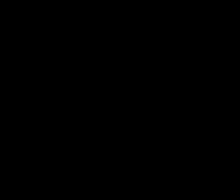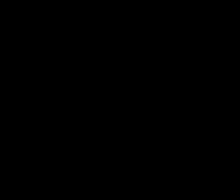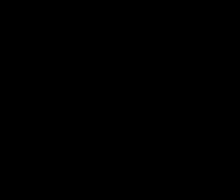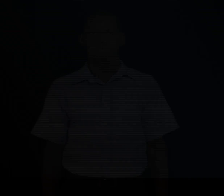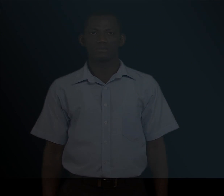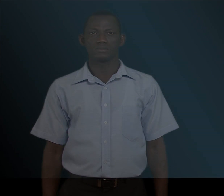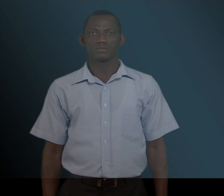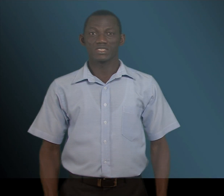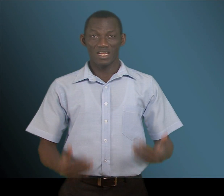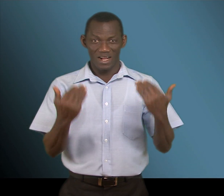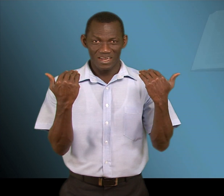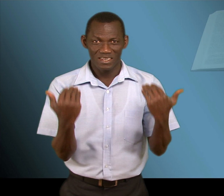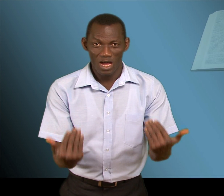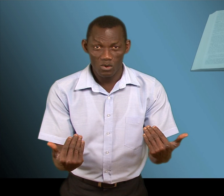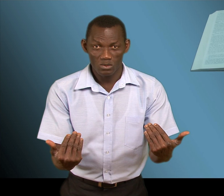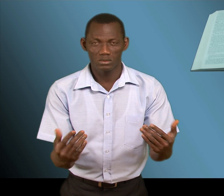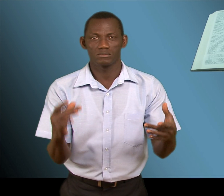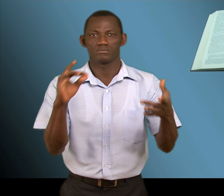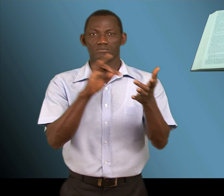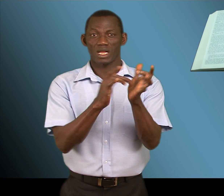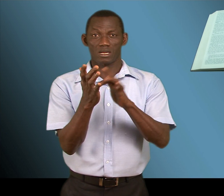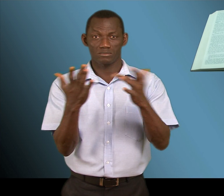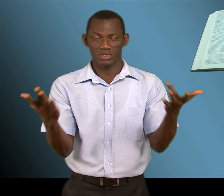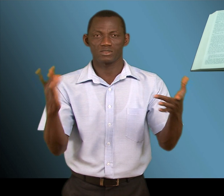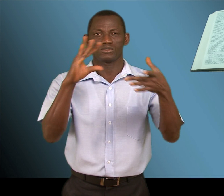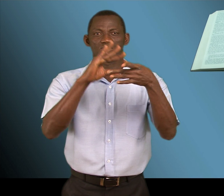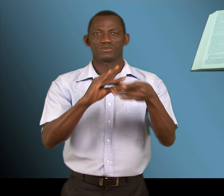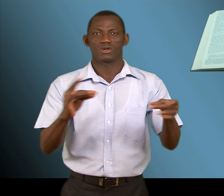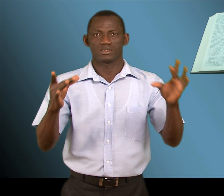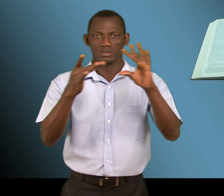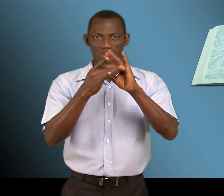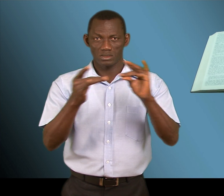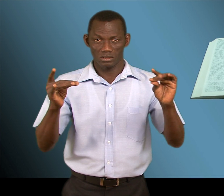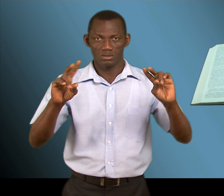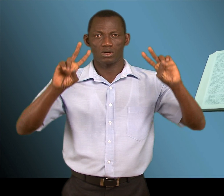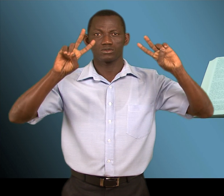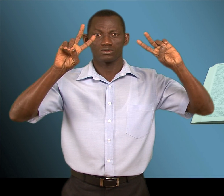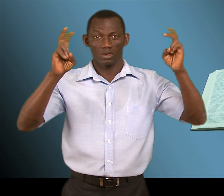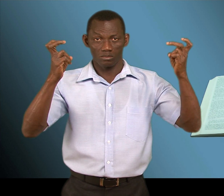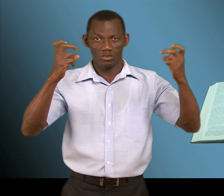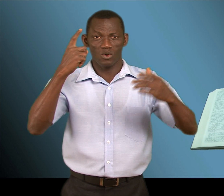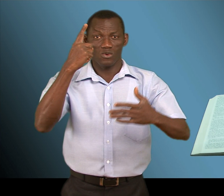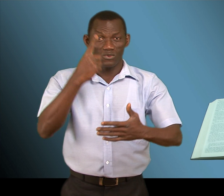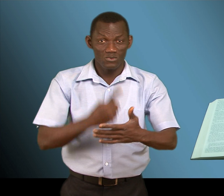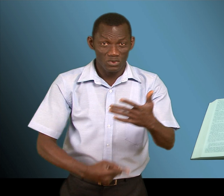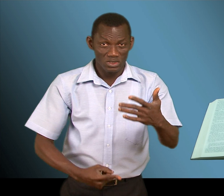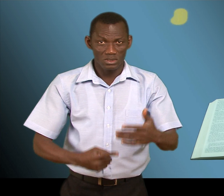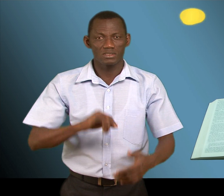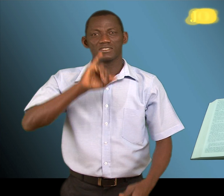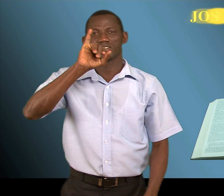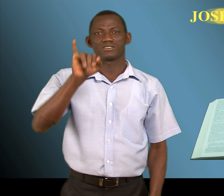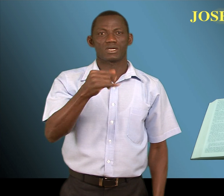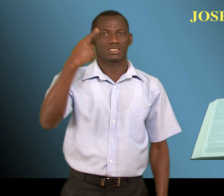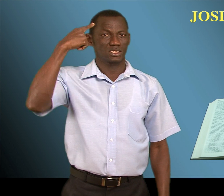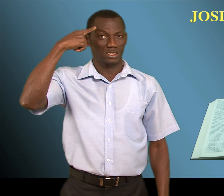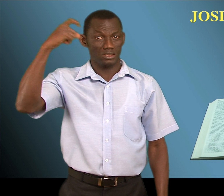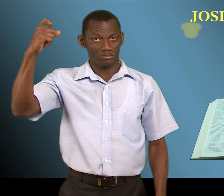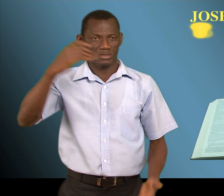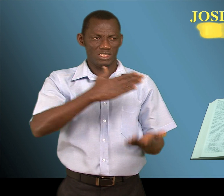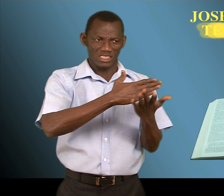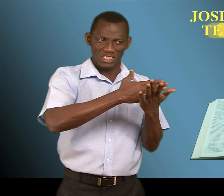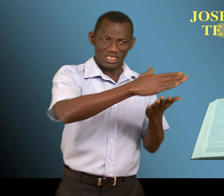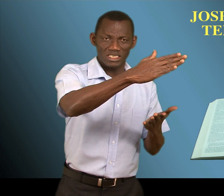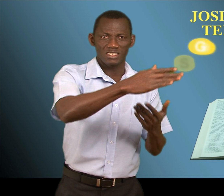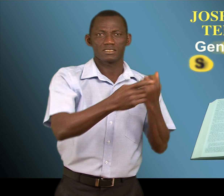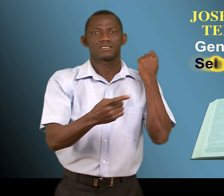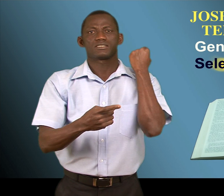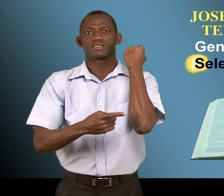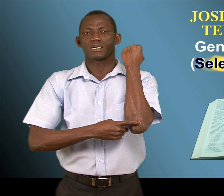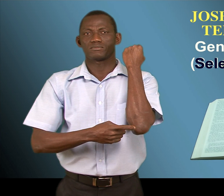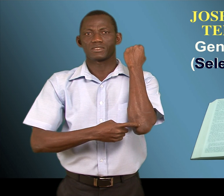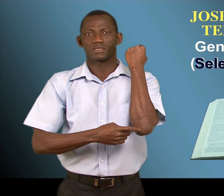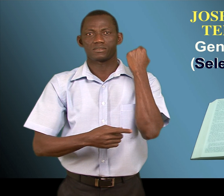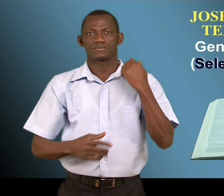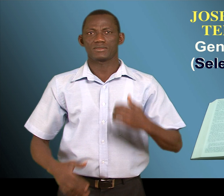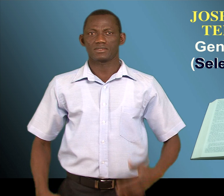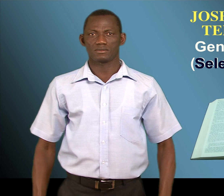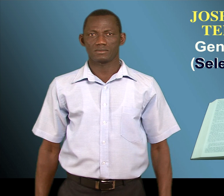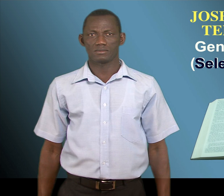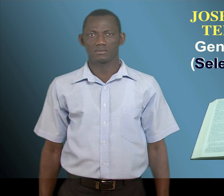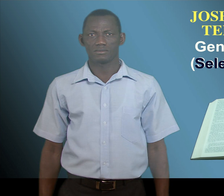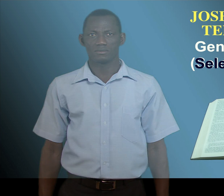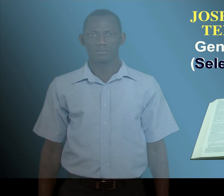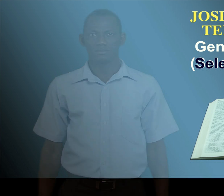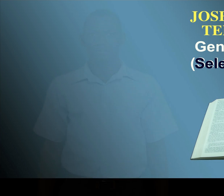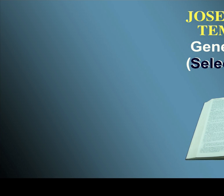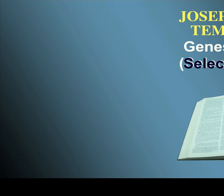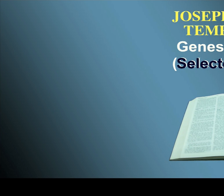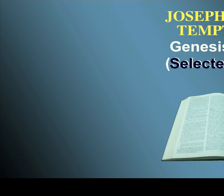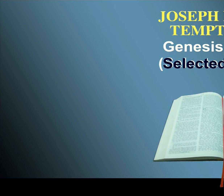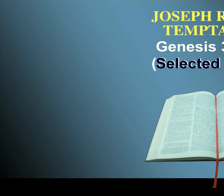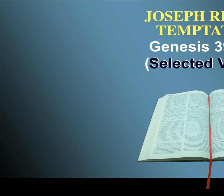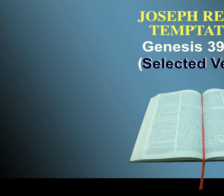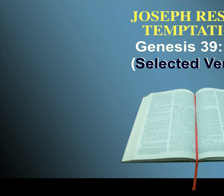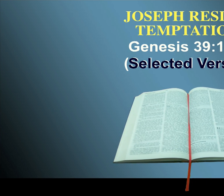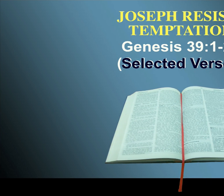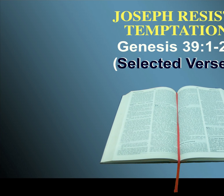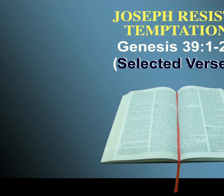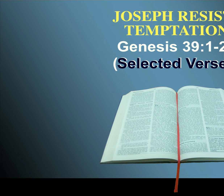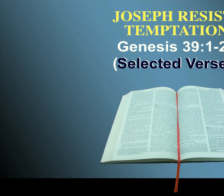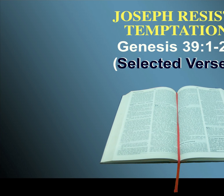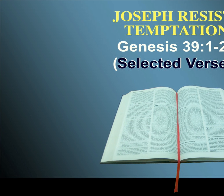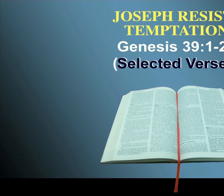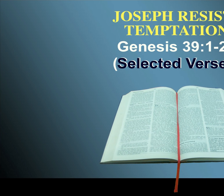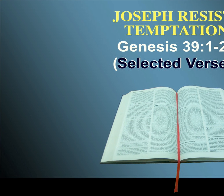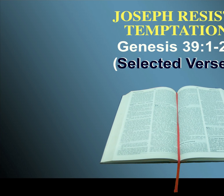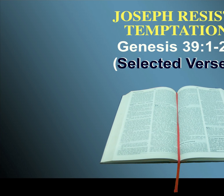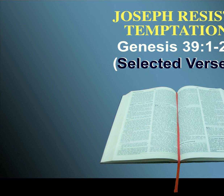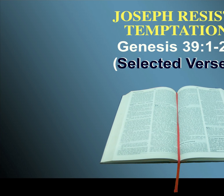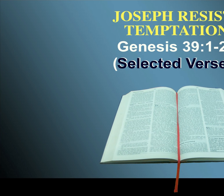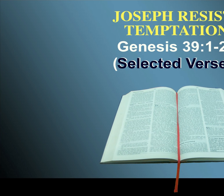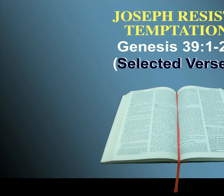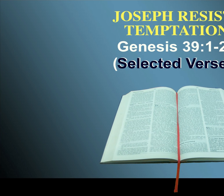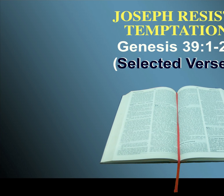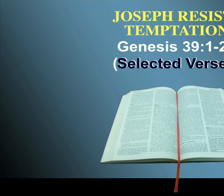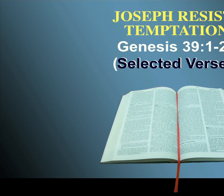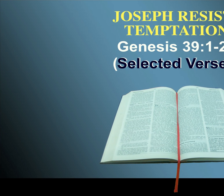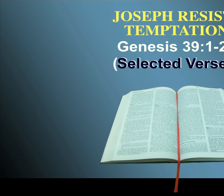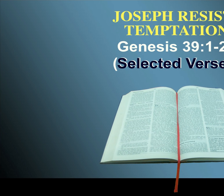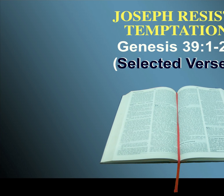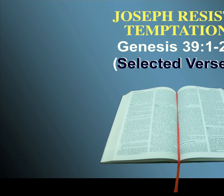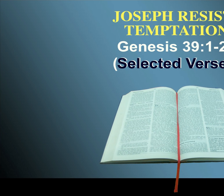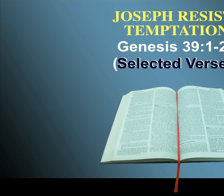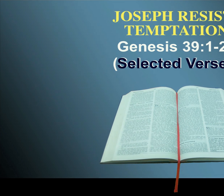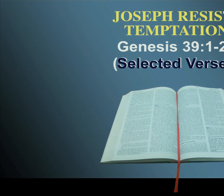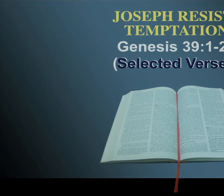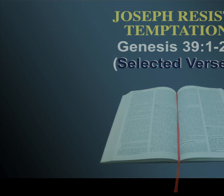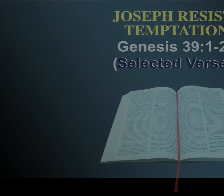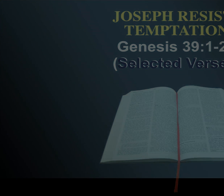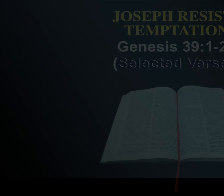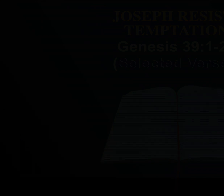Joseph resists temptation